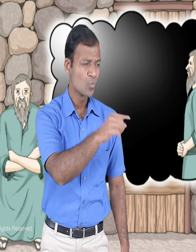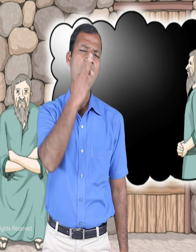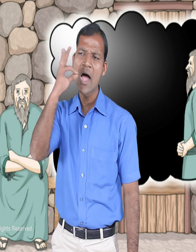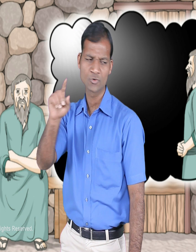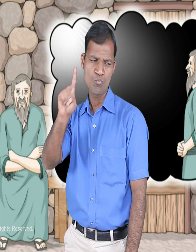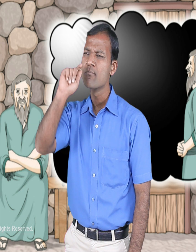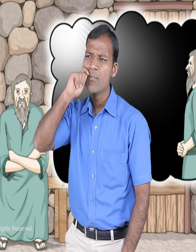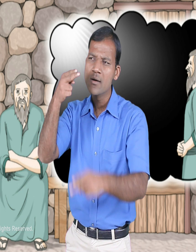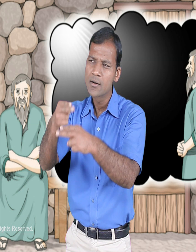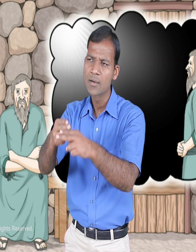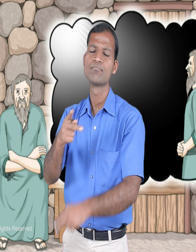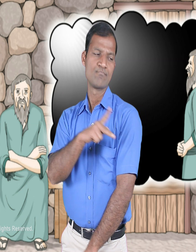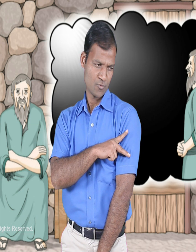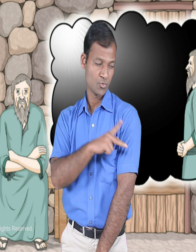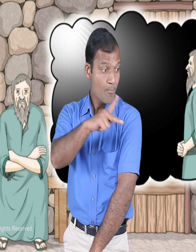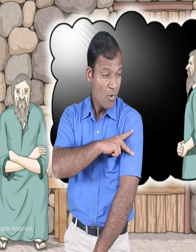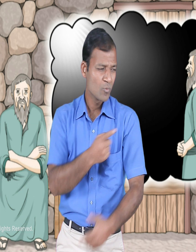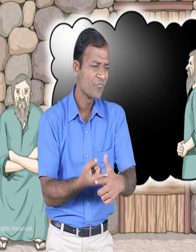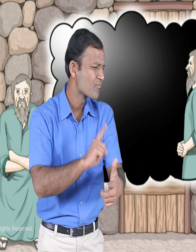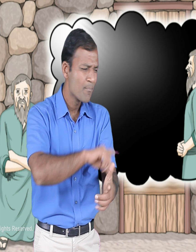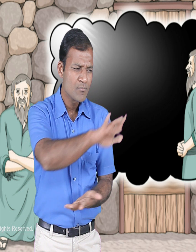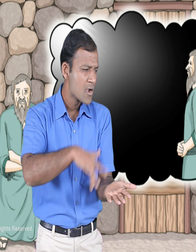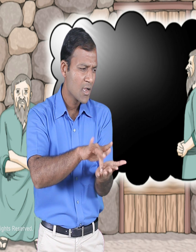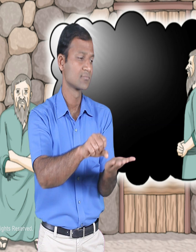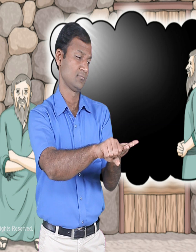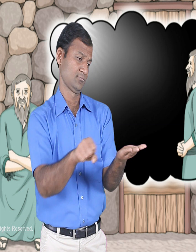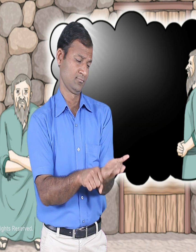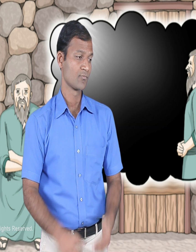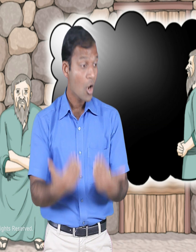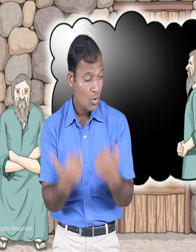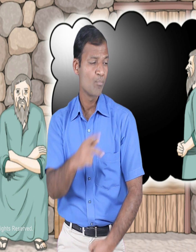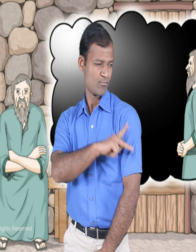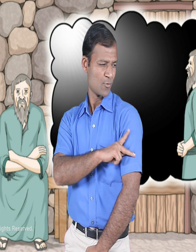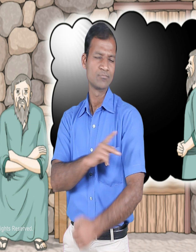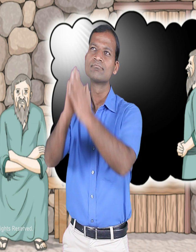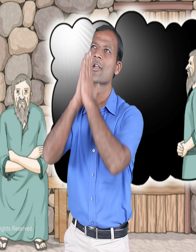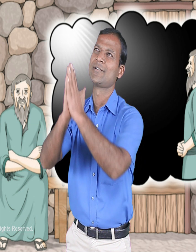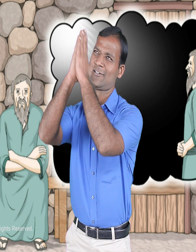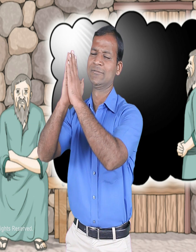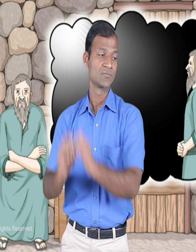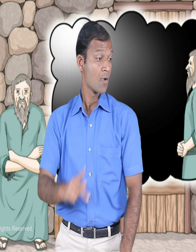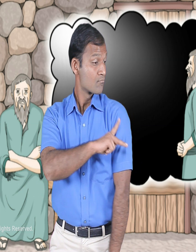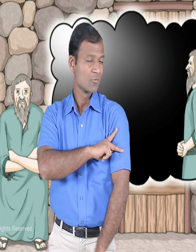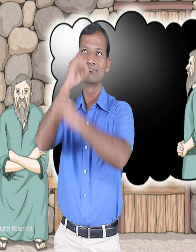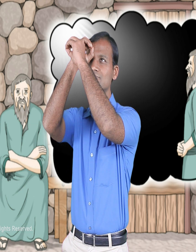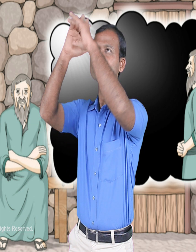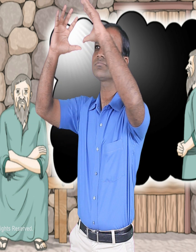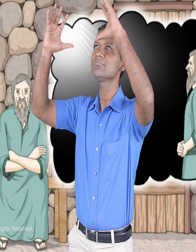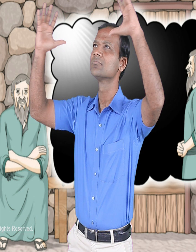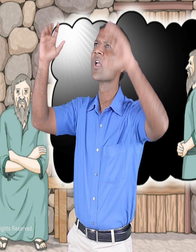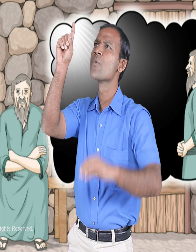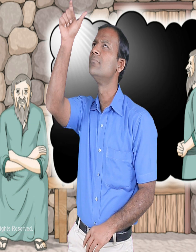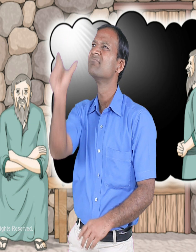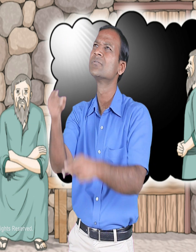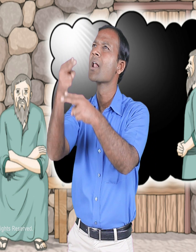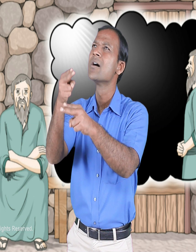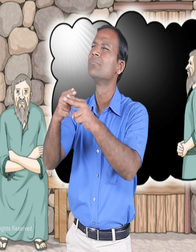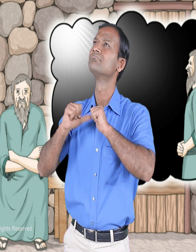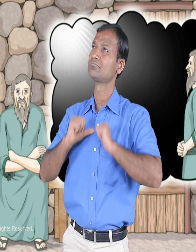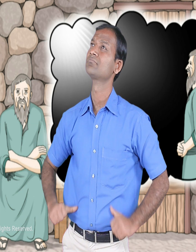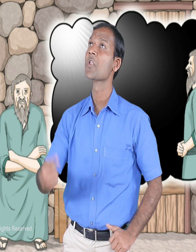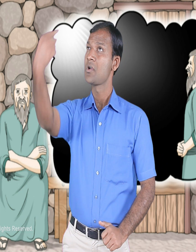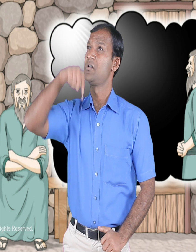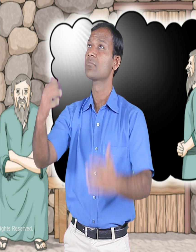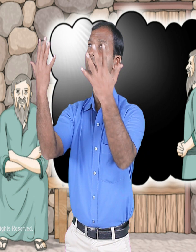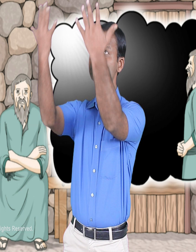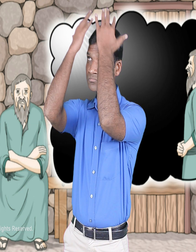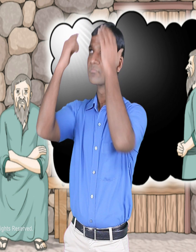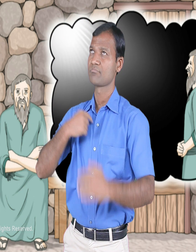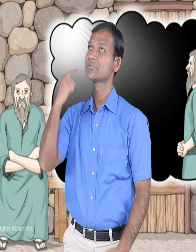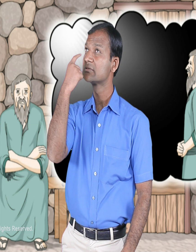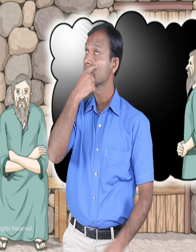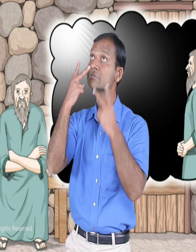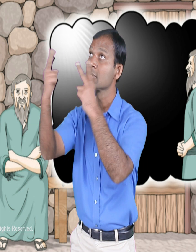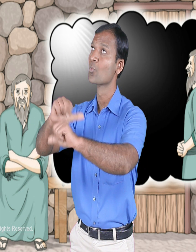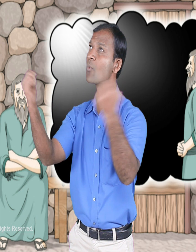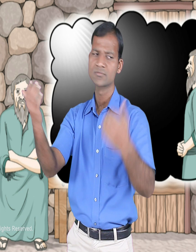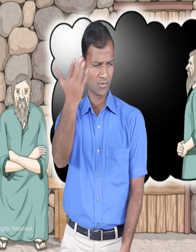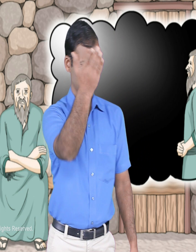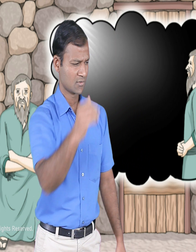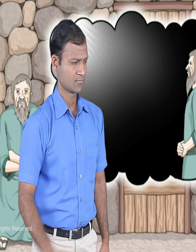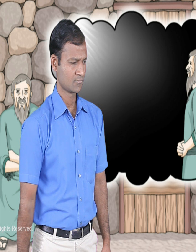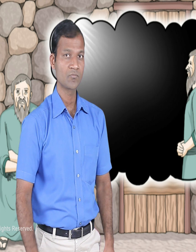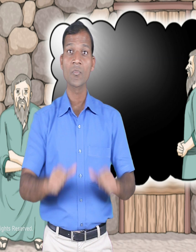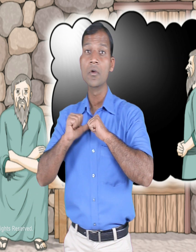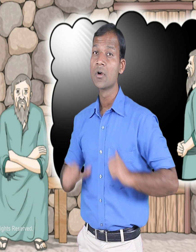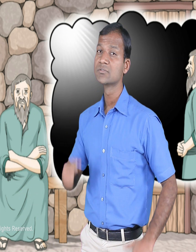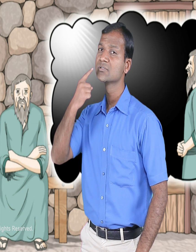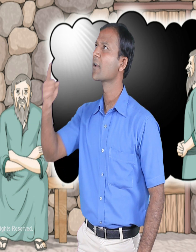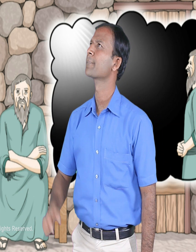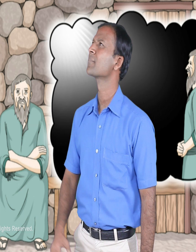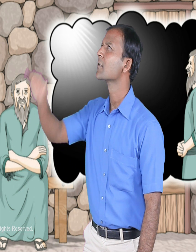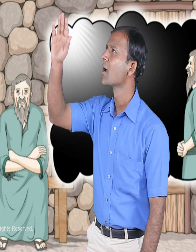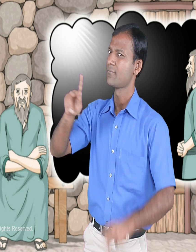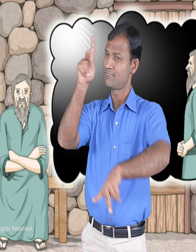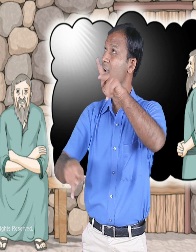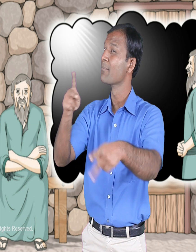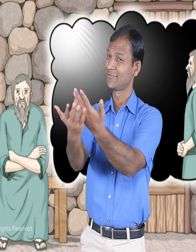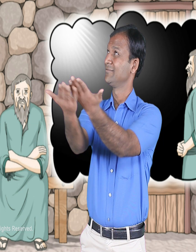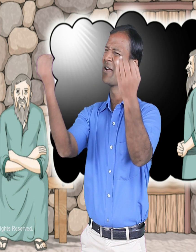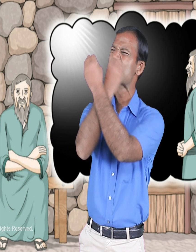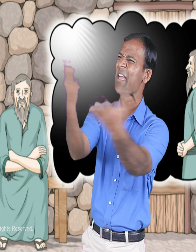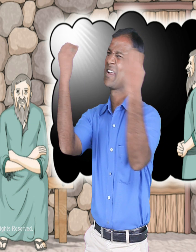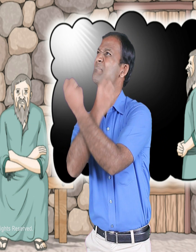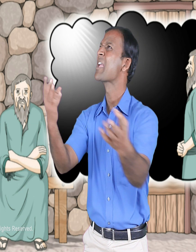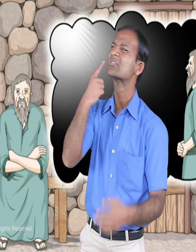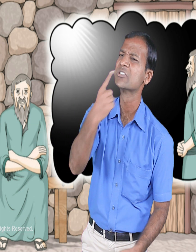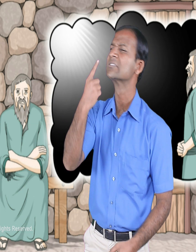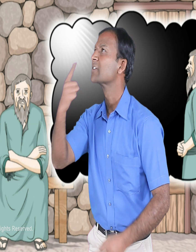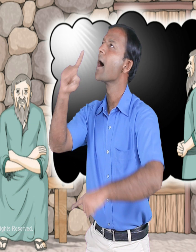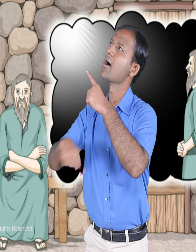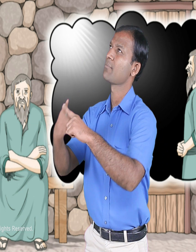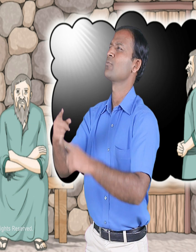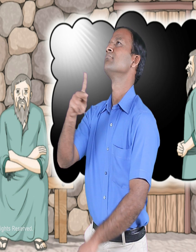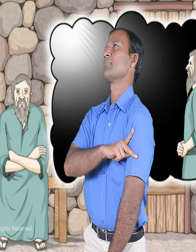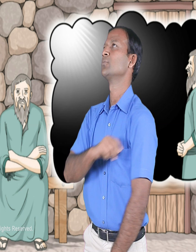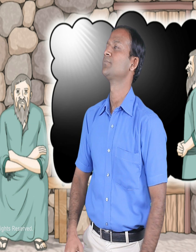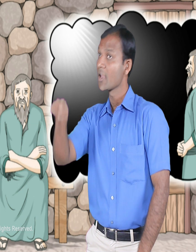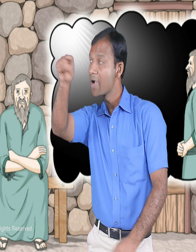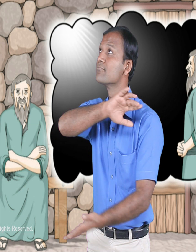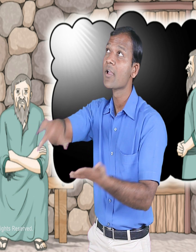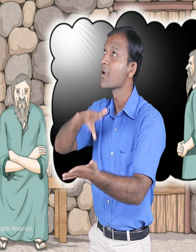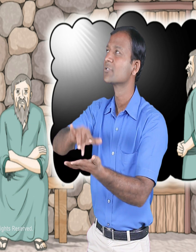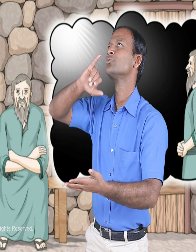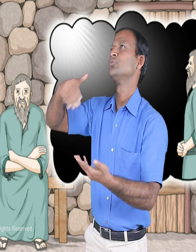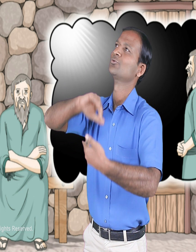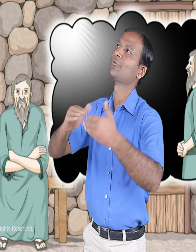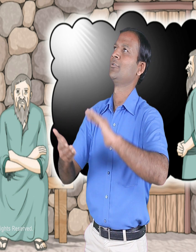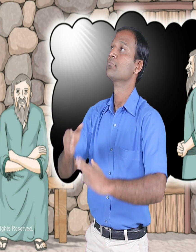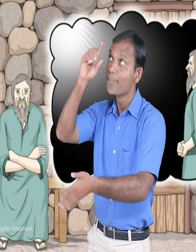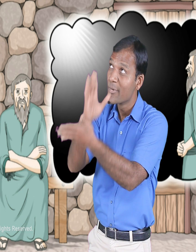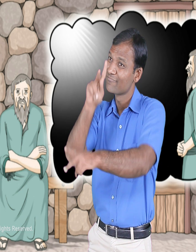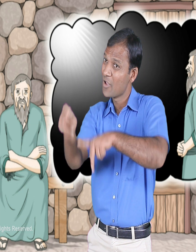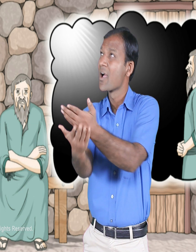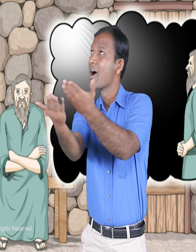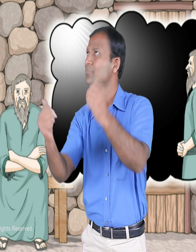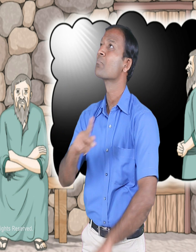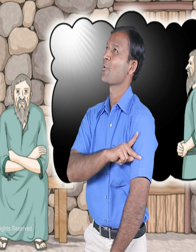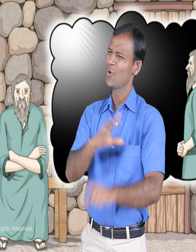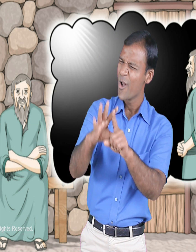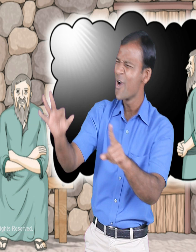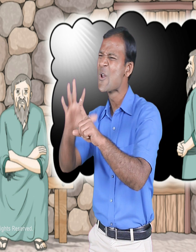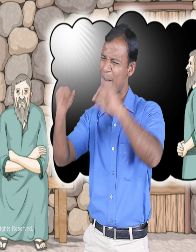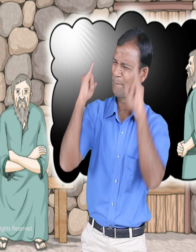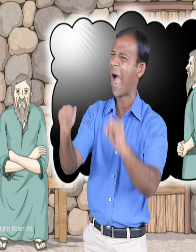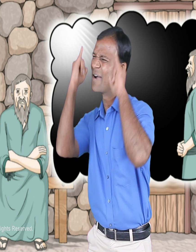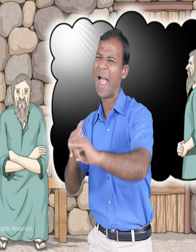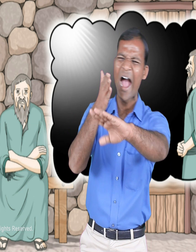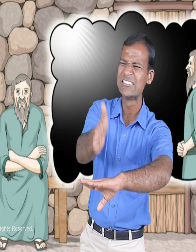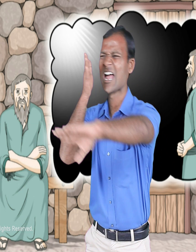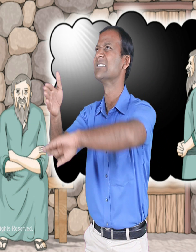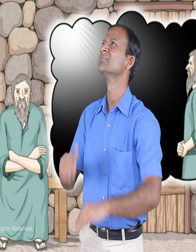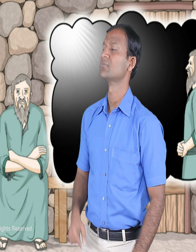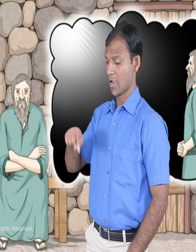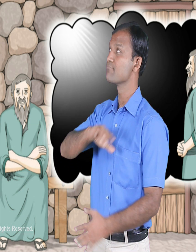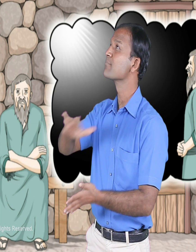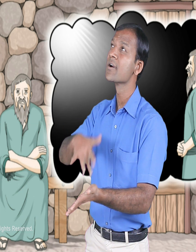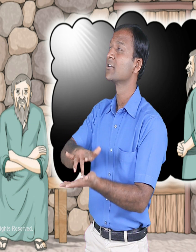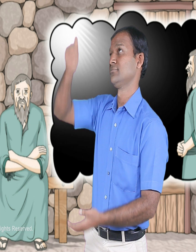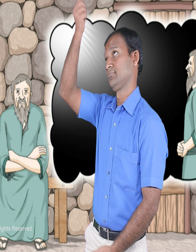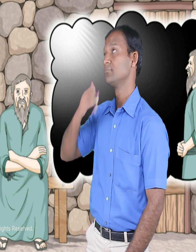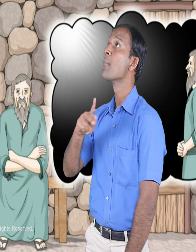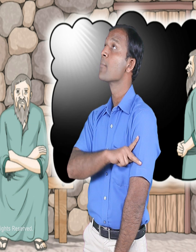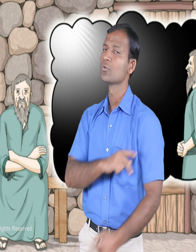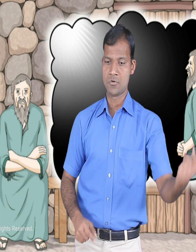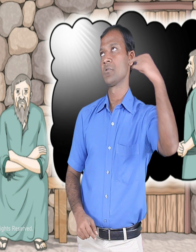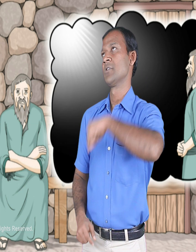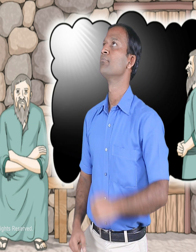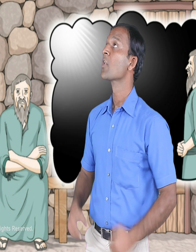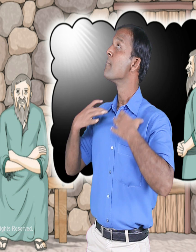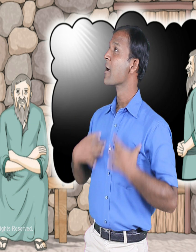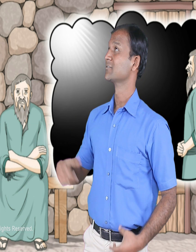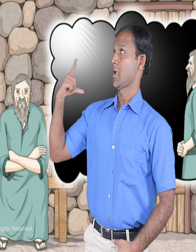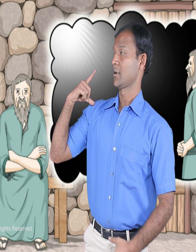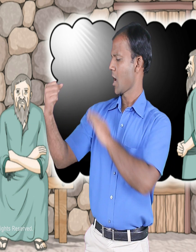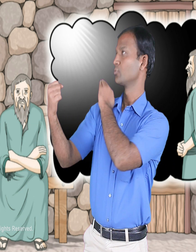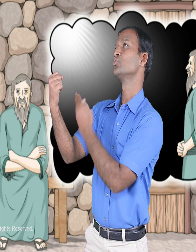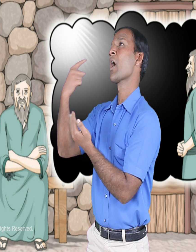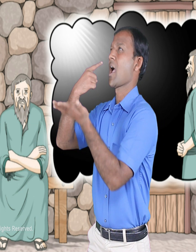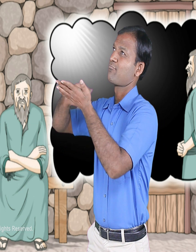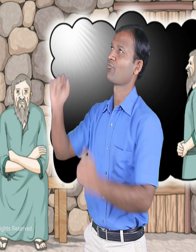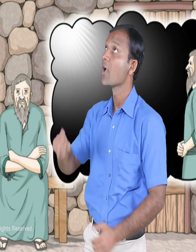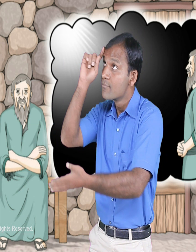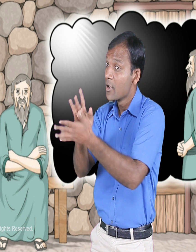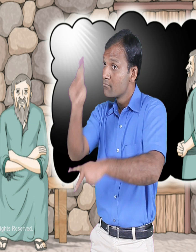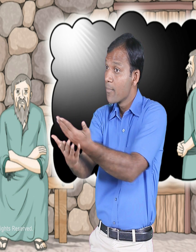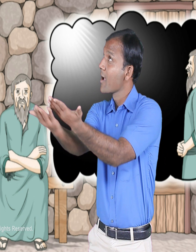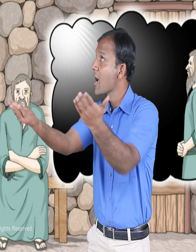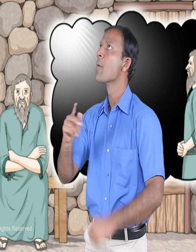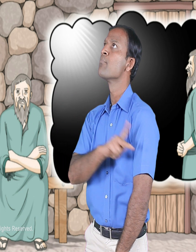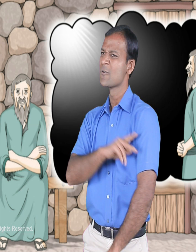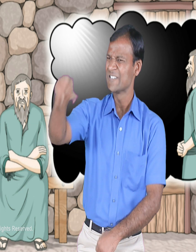In a vision he has seen a man named Ananias come and place his hands on him to restore his sight.” But Ananias answered, “Lord, many people have told me about this man and all the harm he has done to Your saints in Jerusalem.